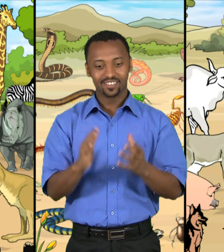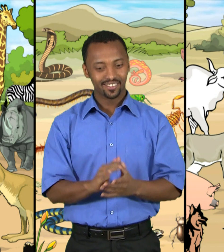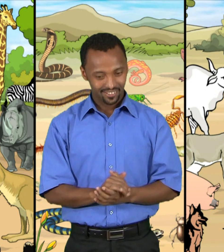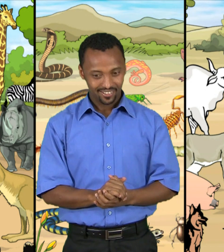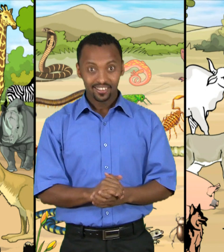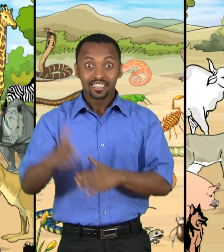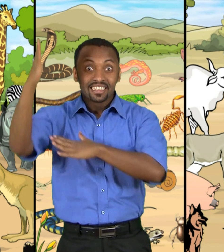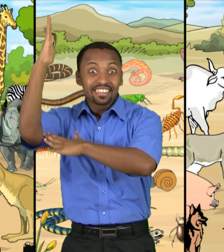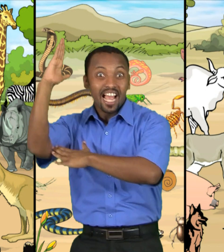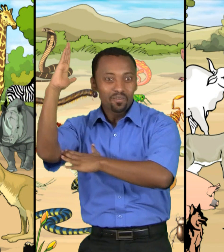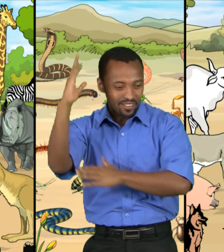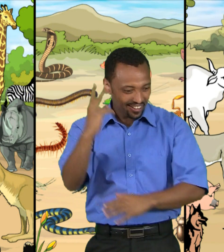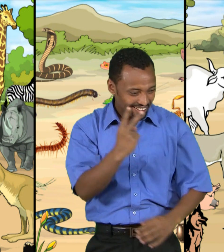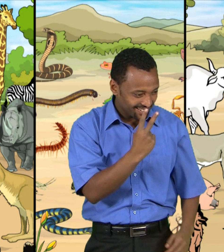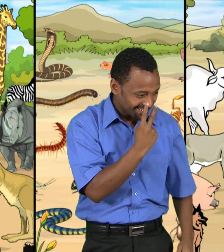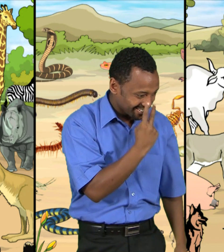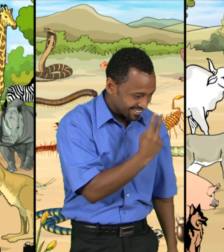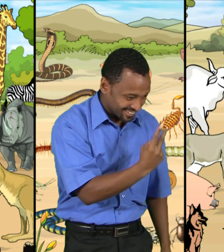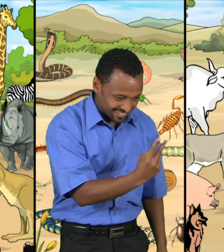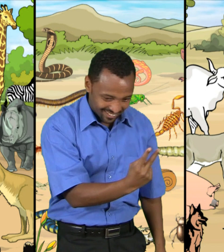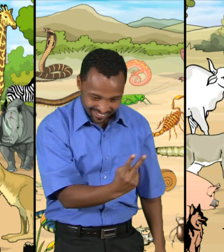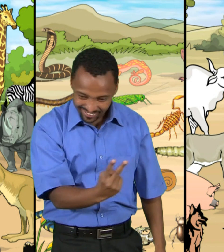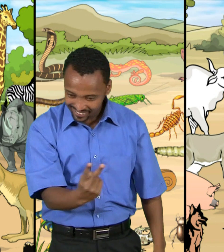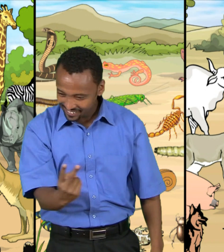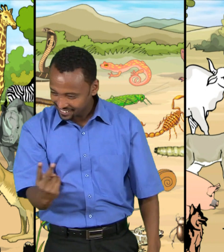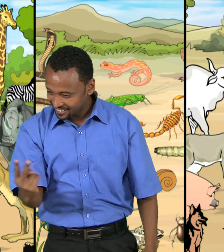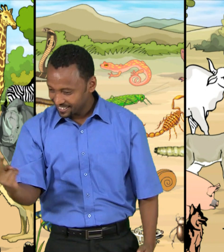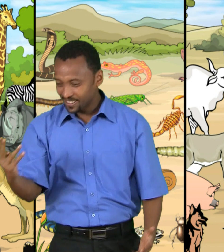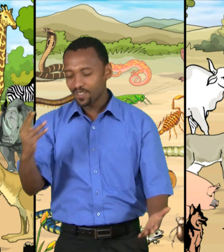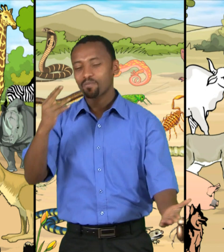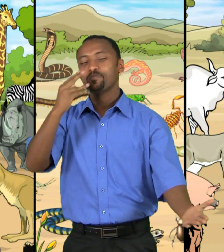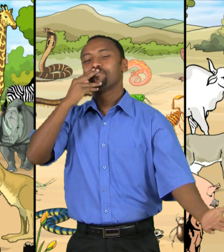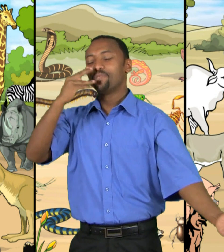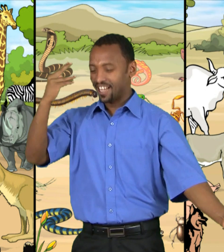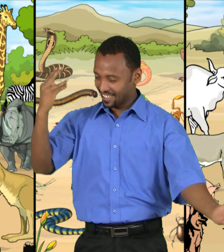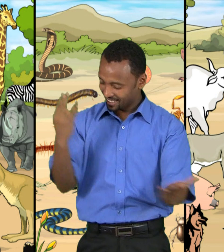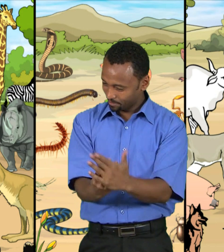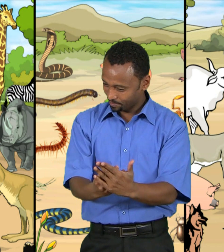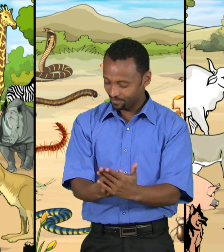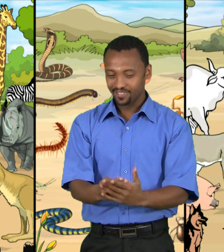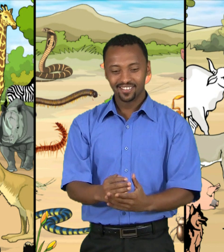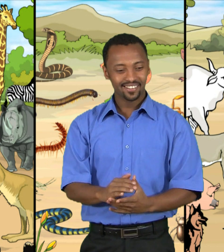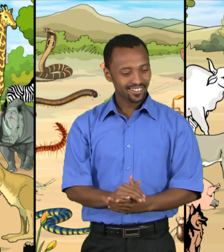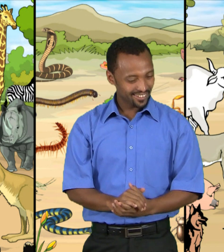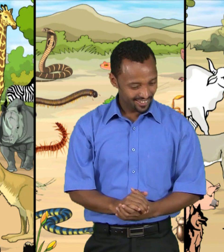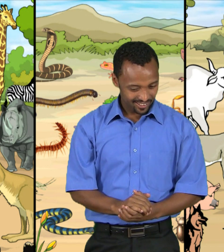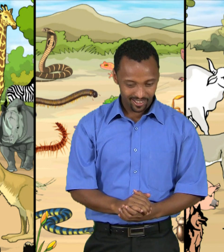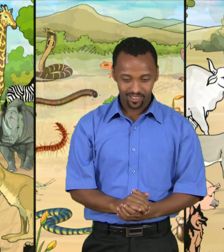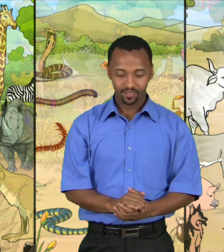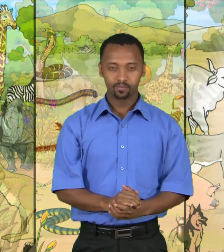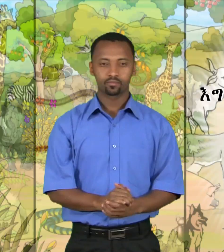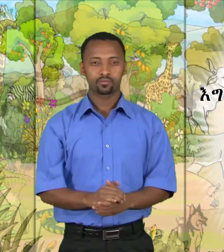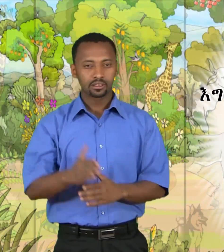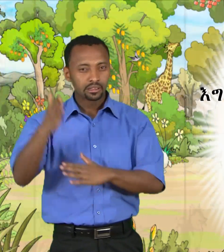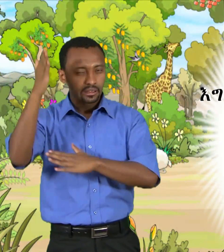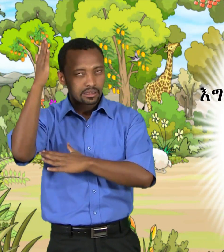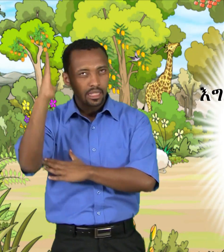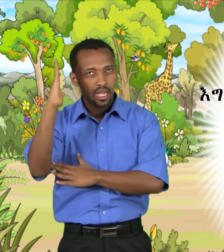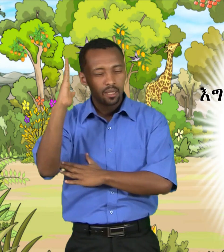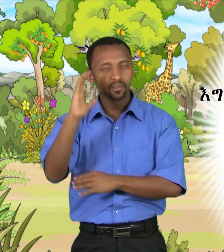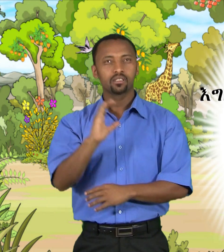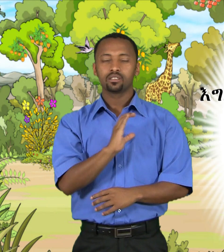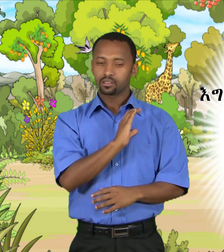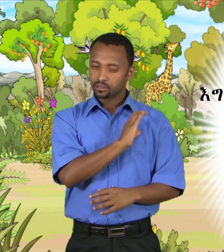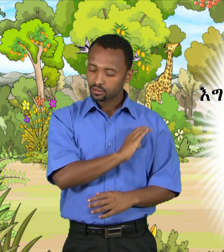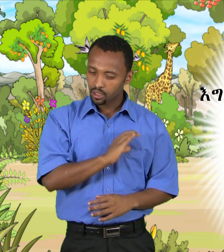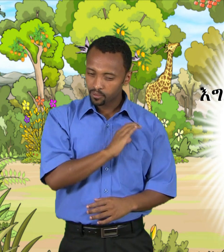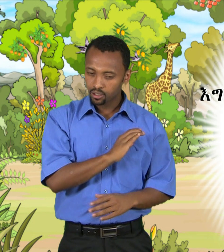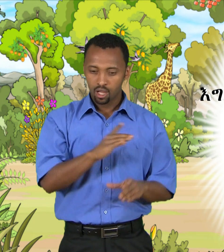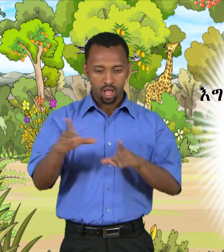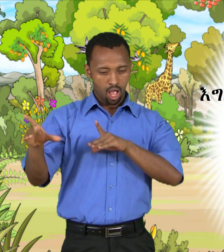And God saw that it was good.